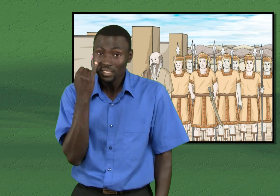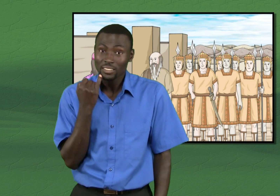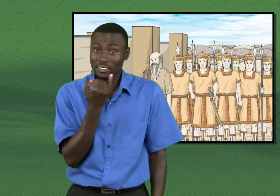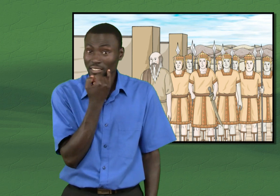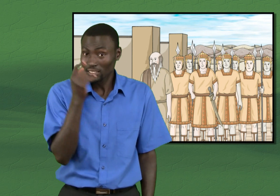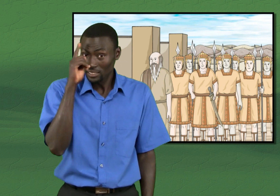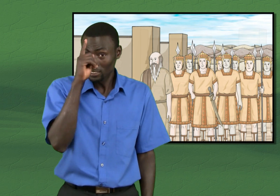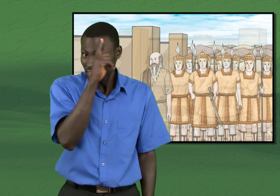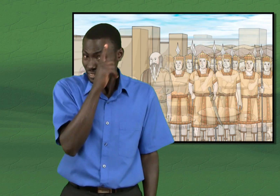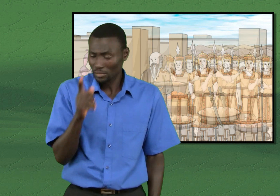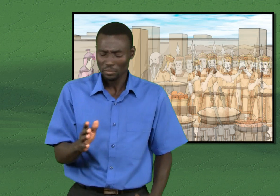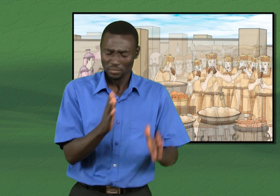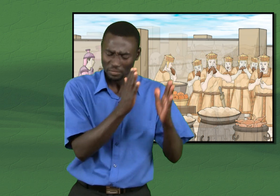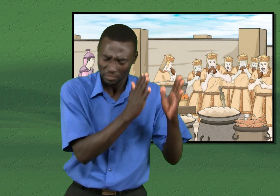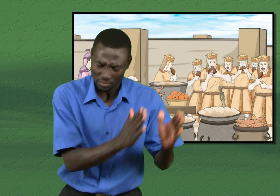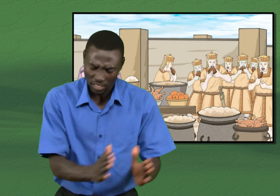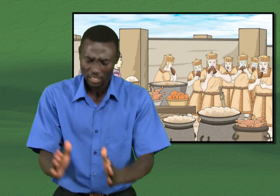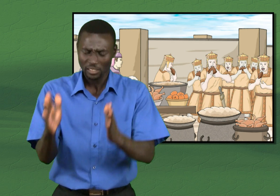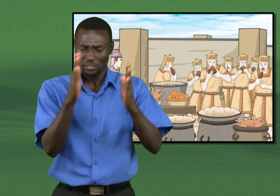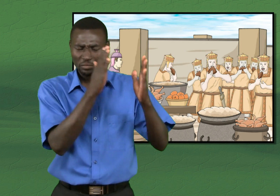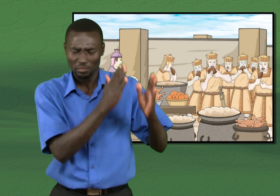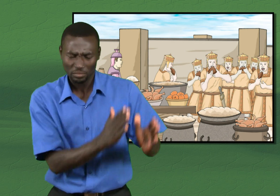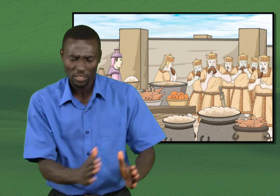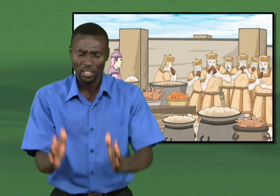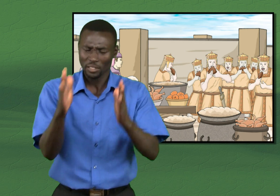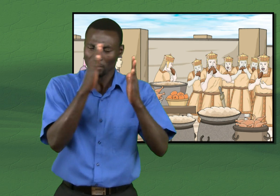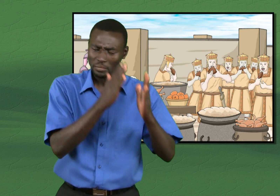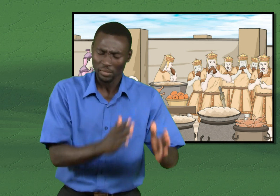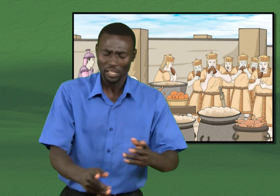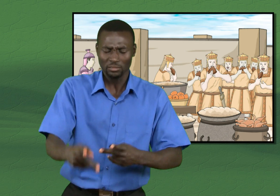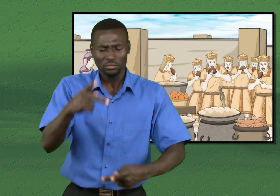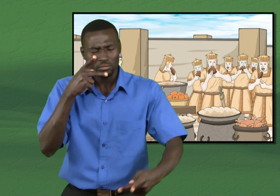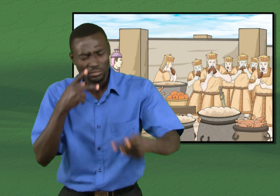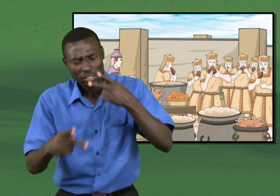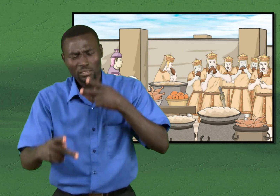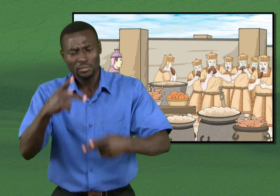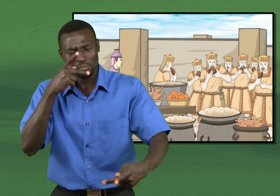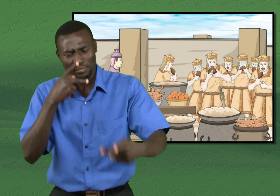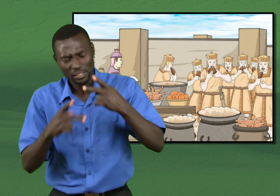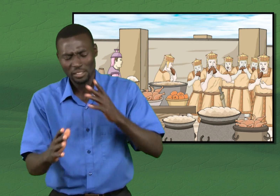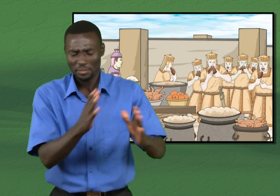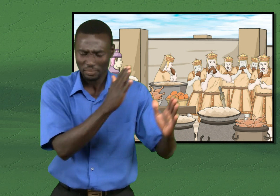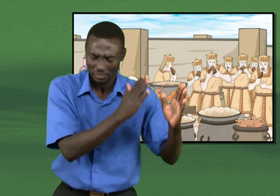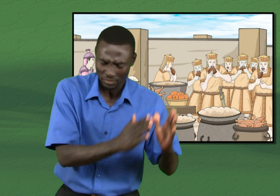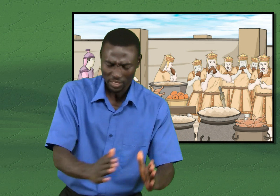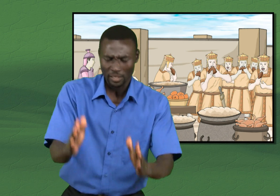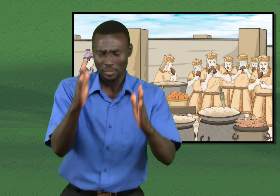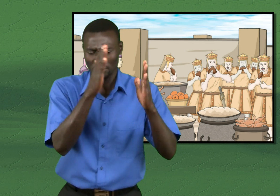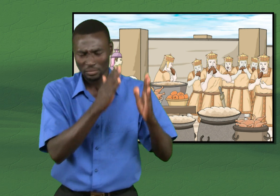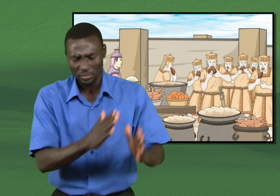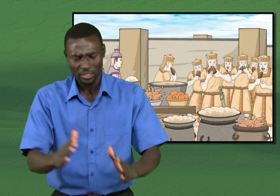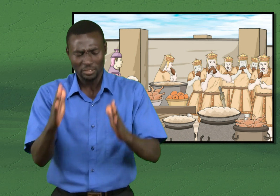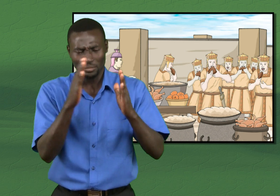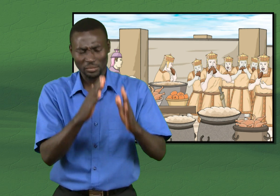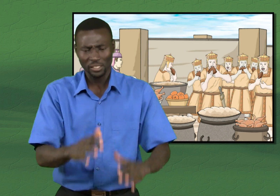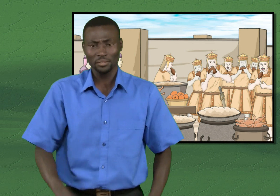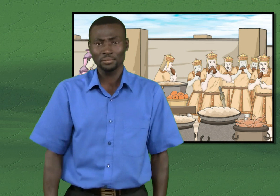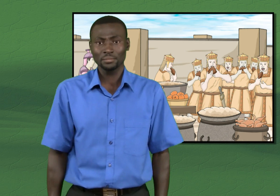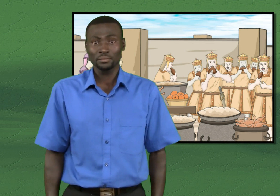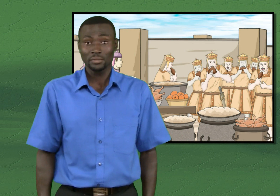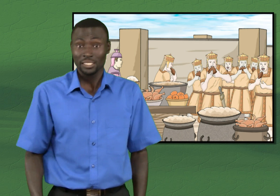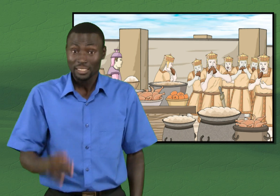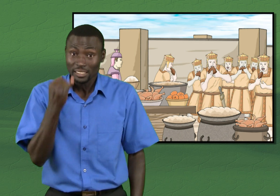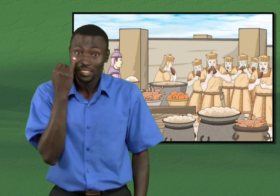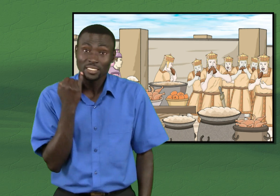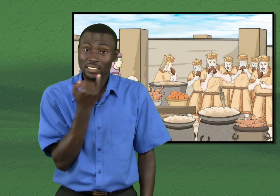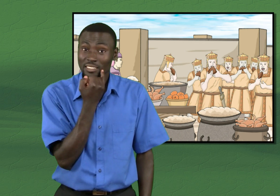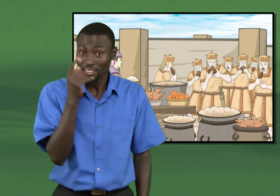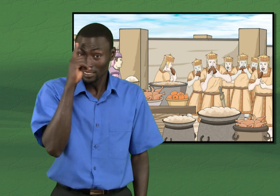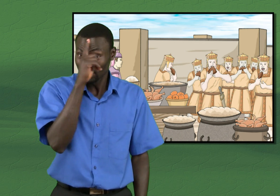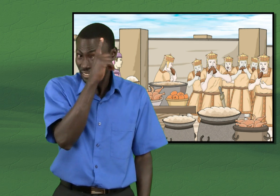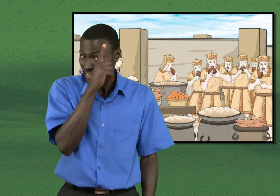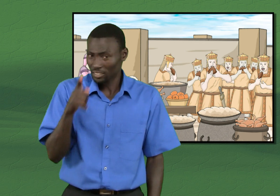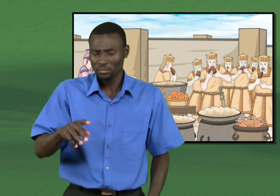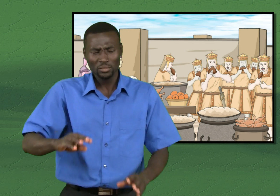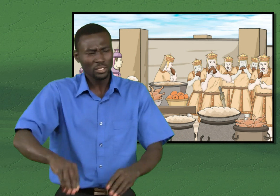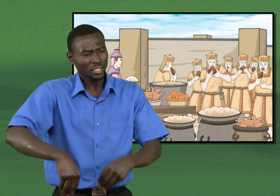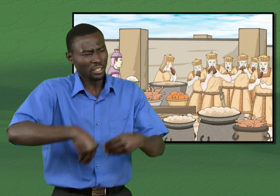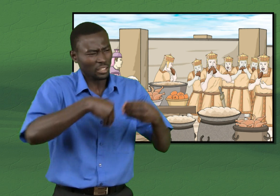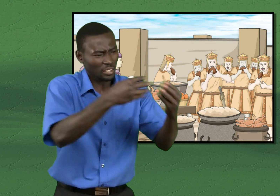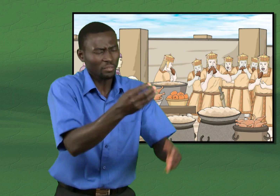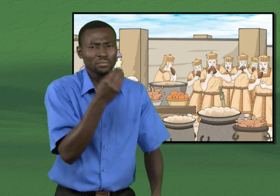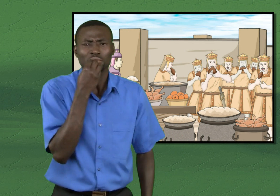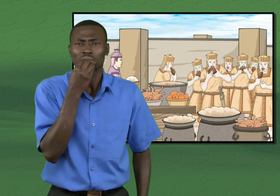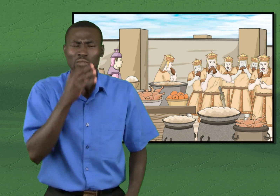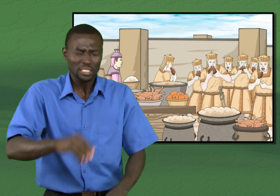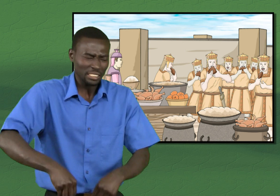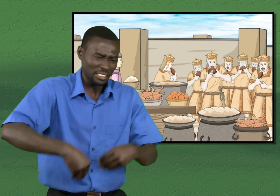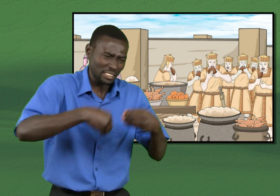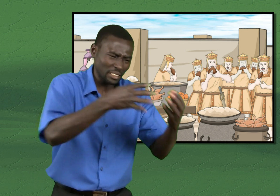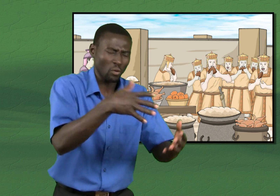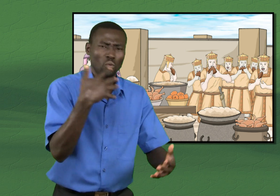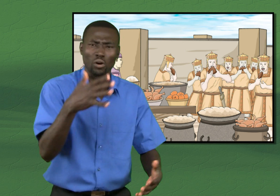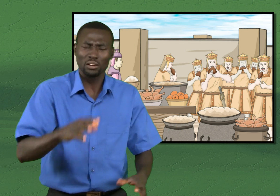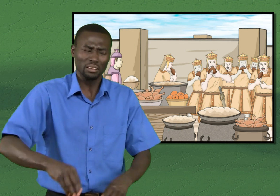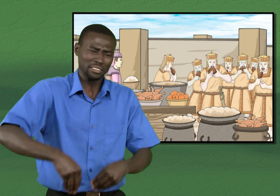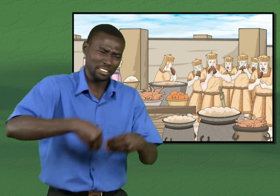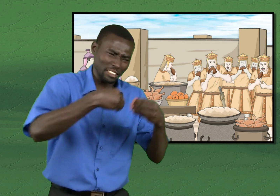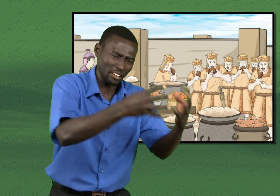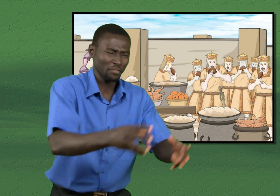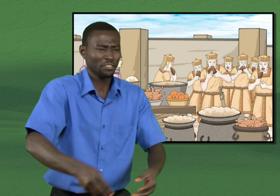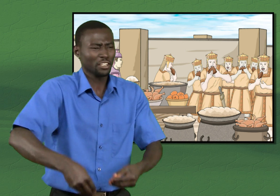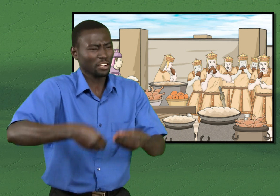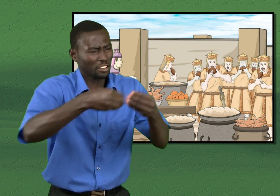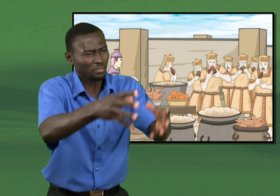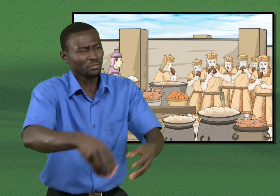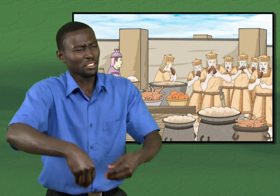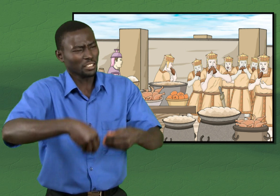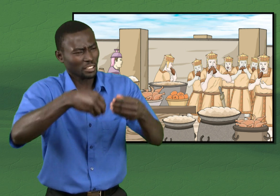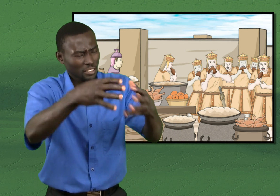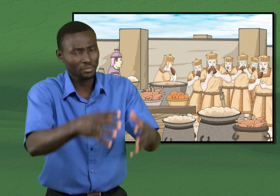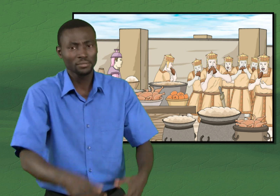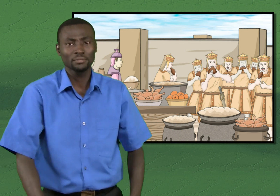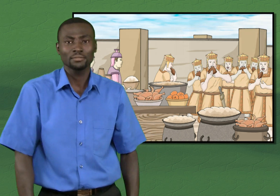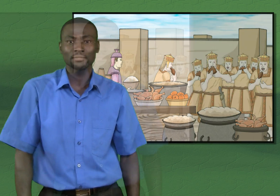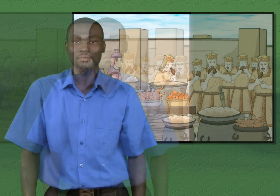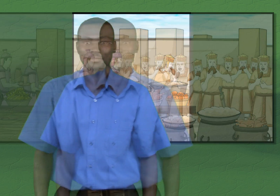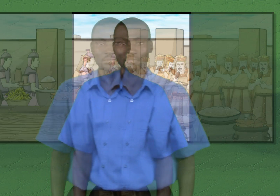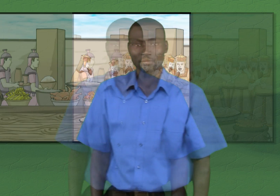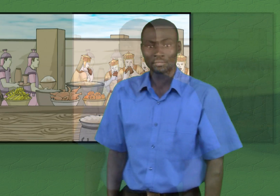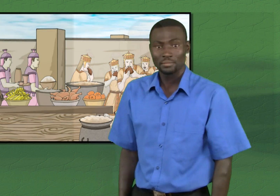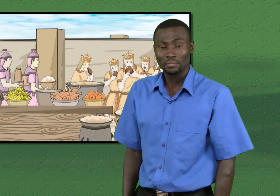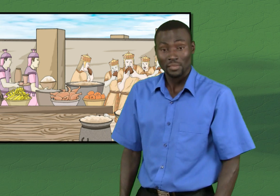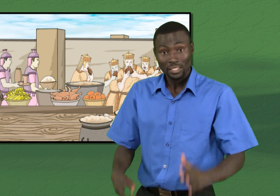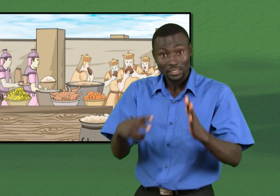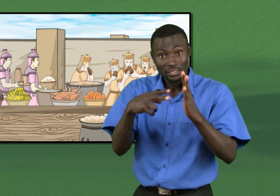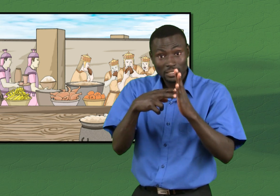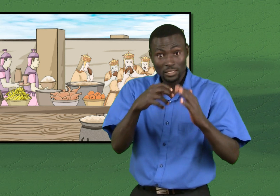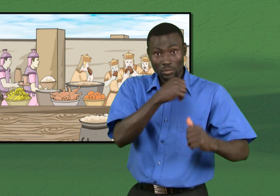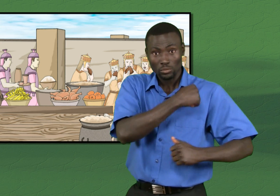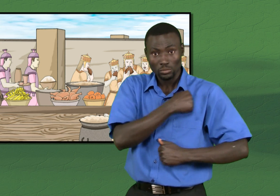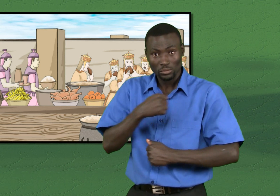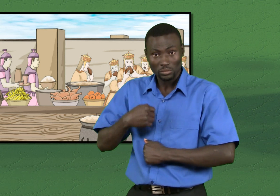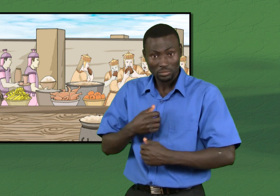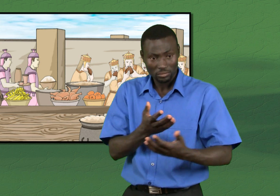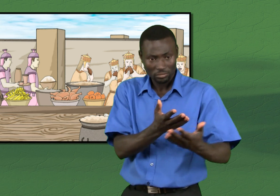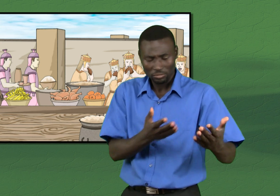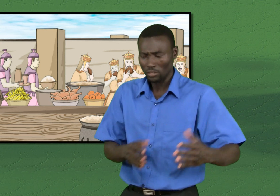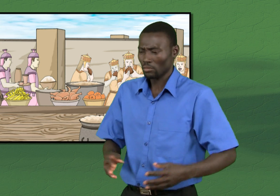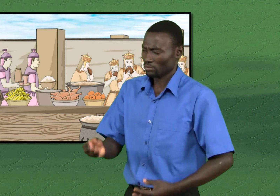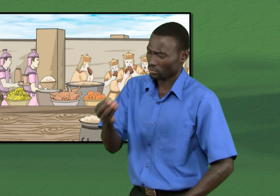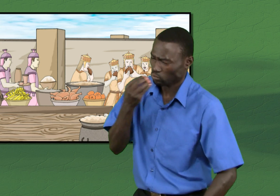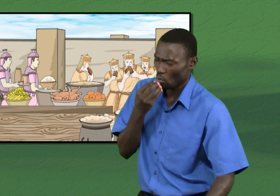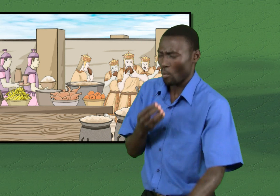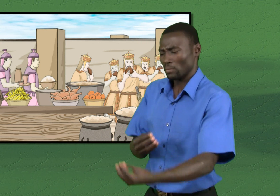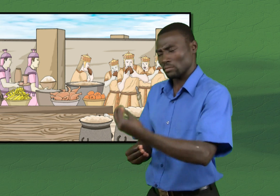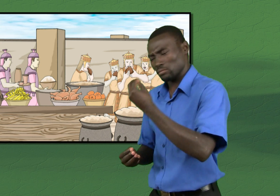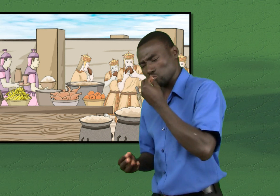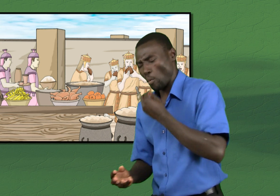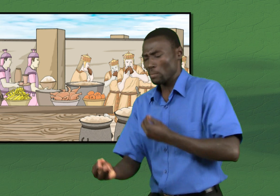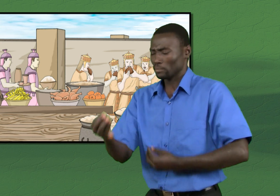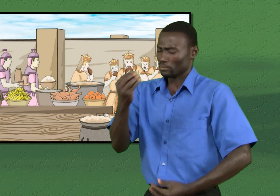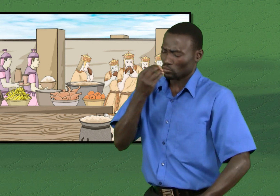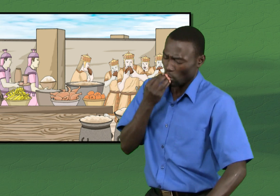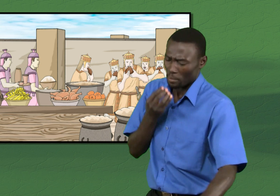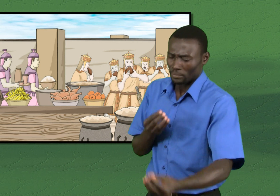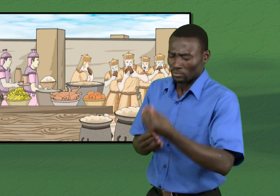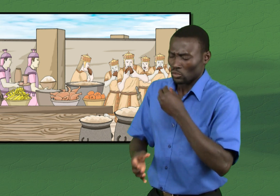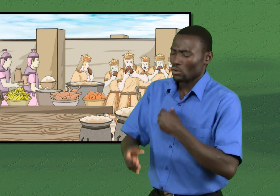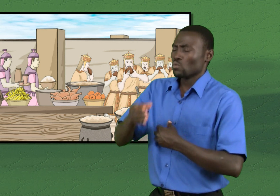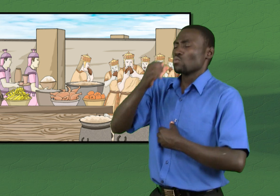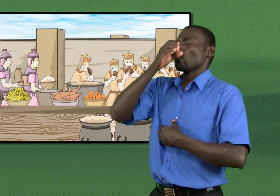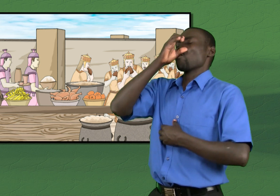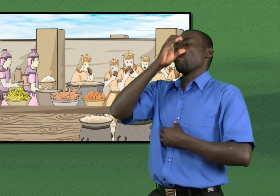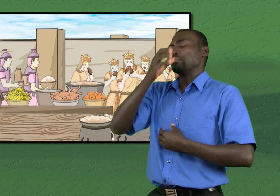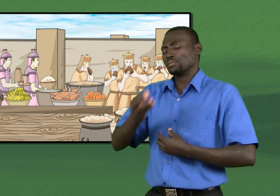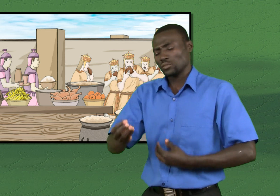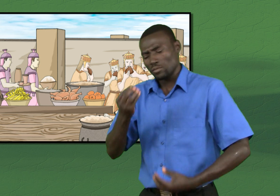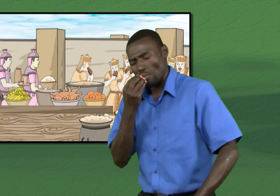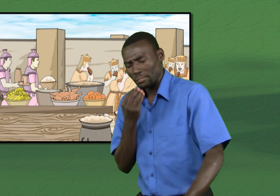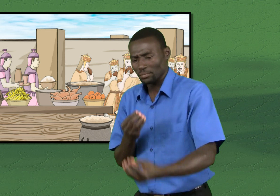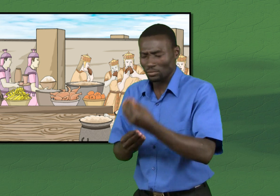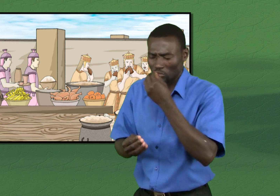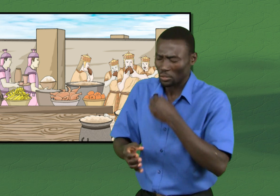Set food and water before them, that they may eat and drink and then return to their master.”